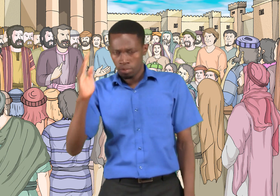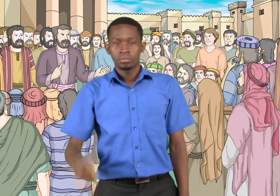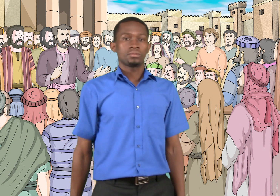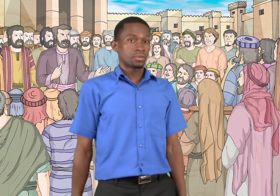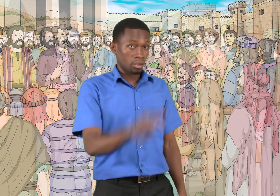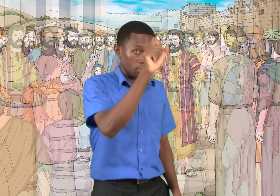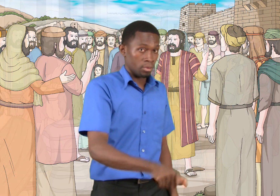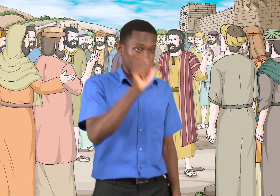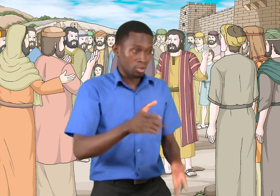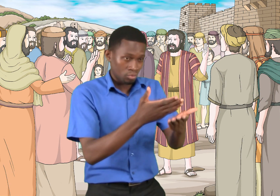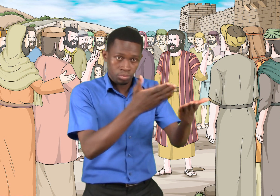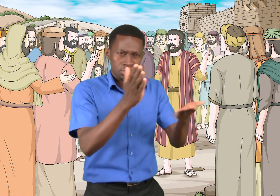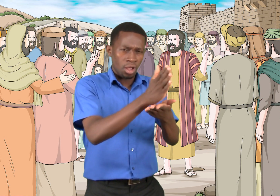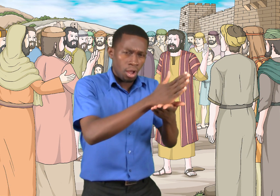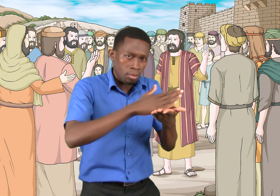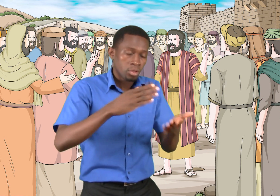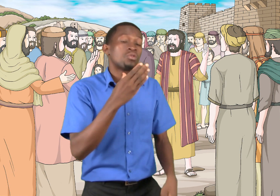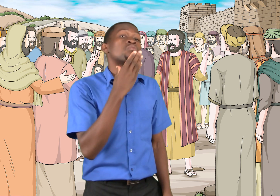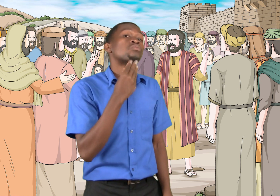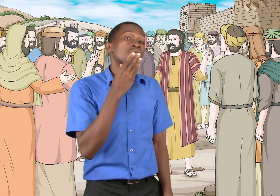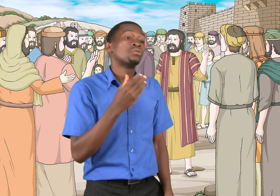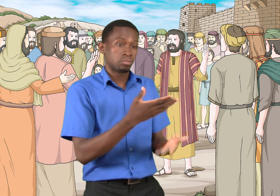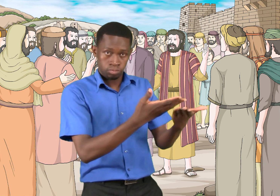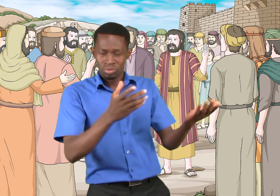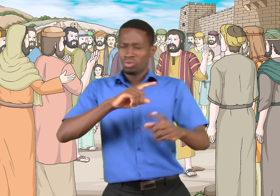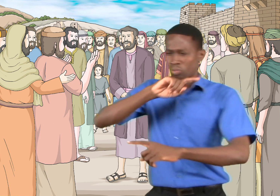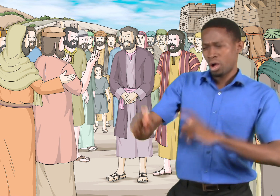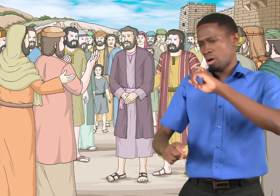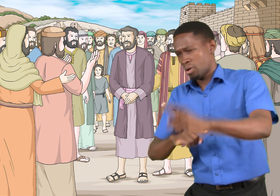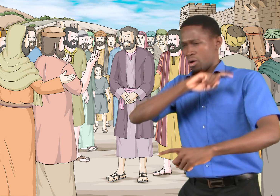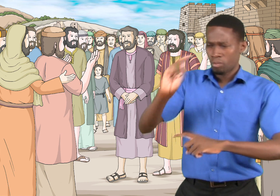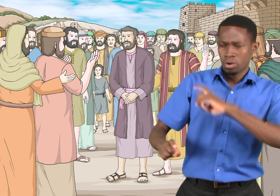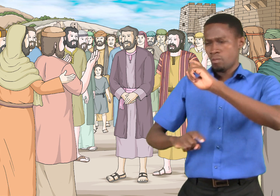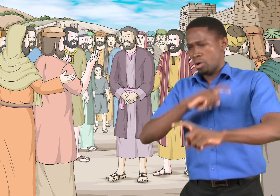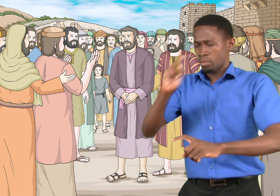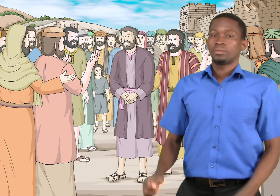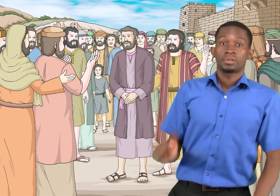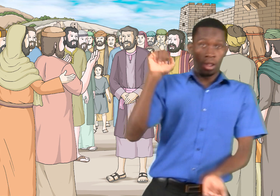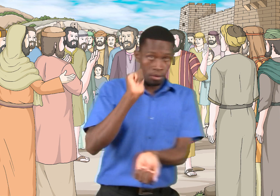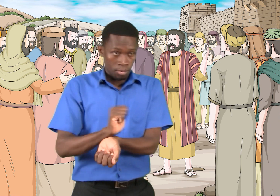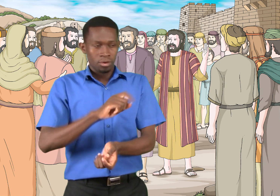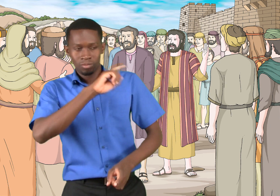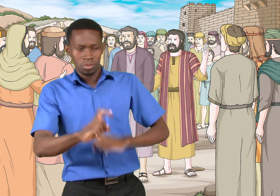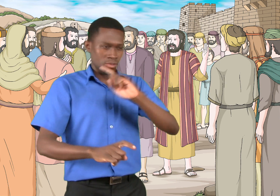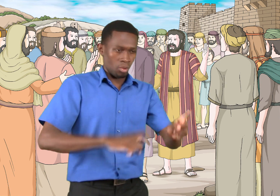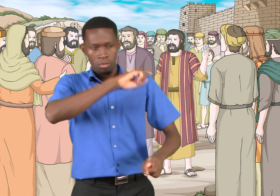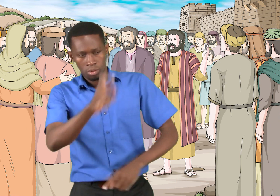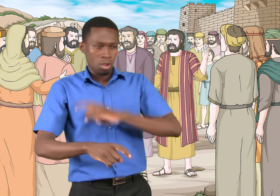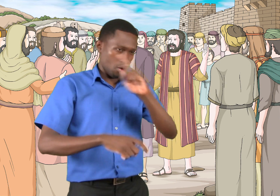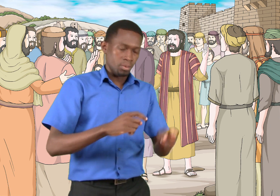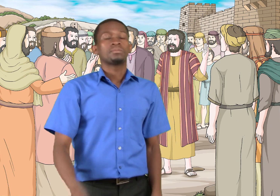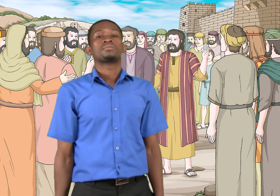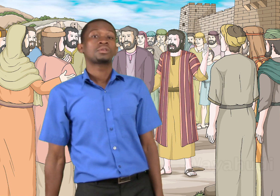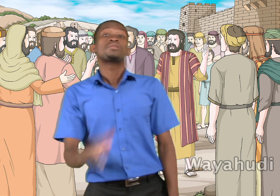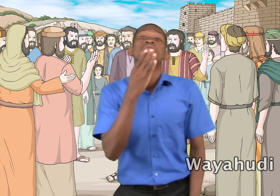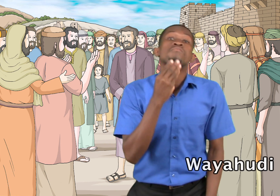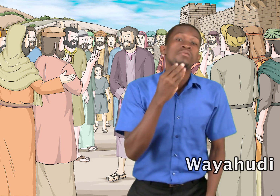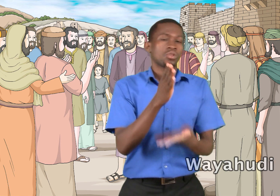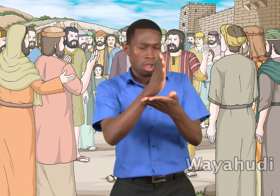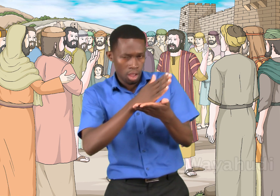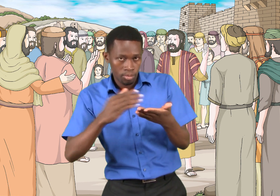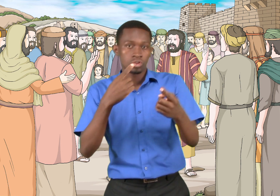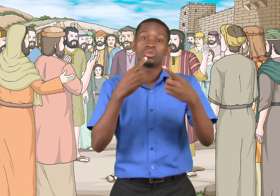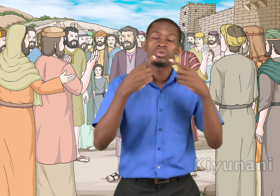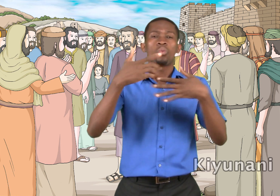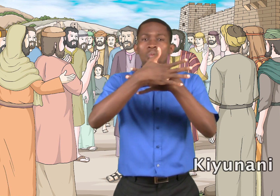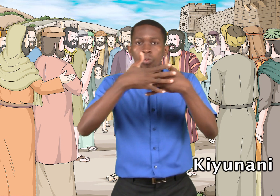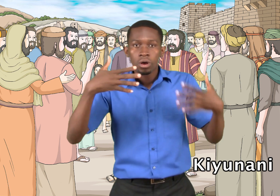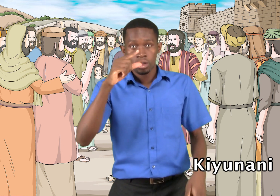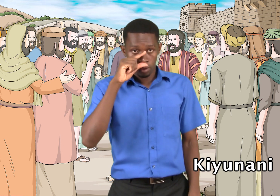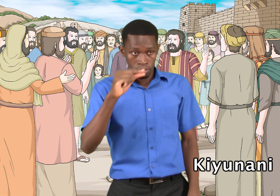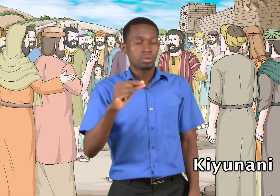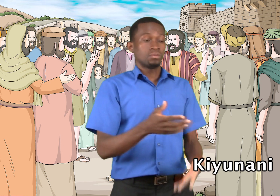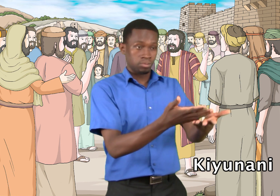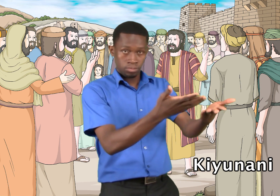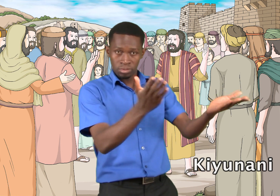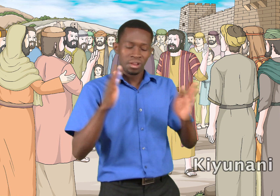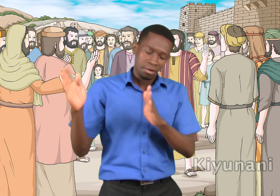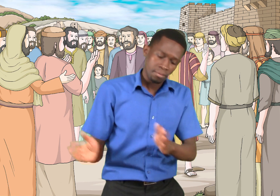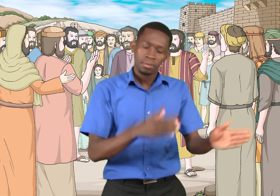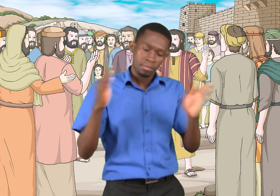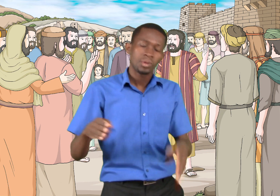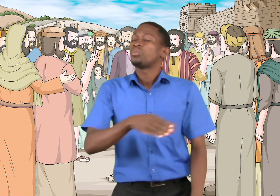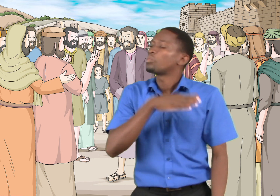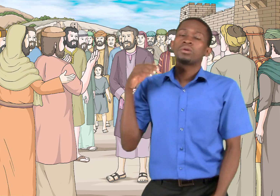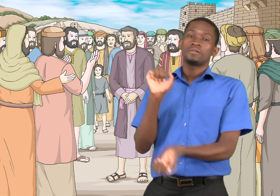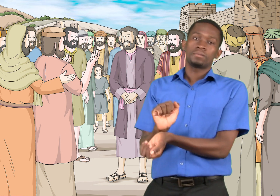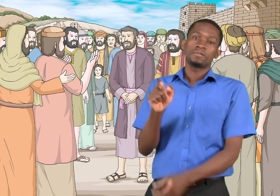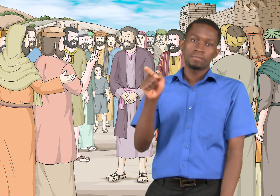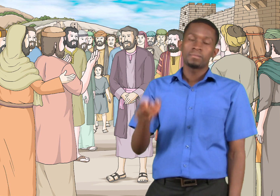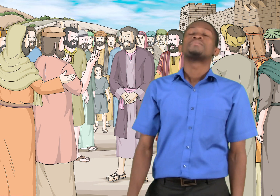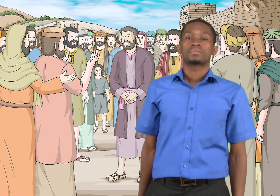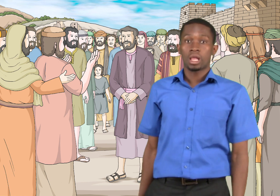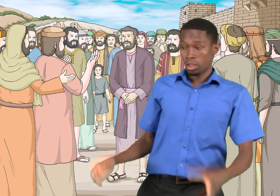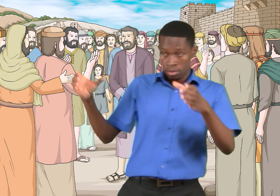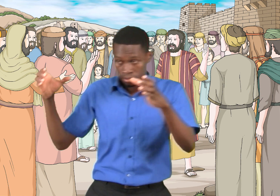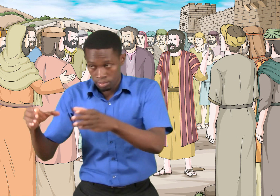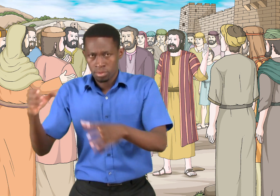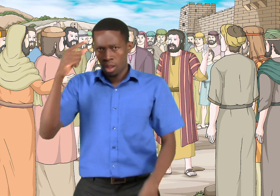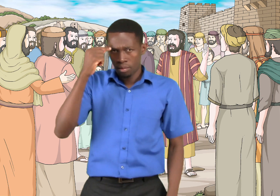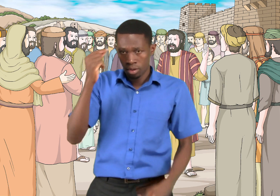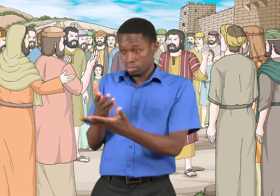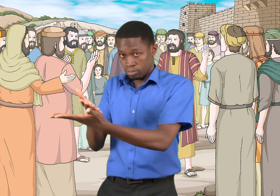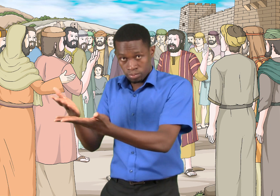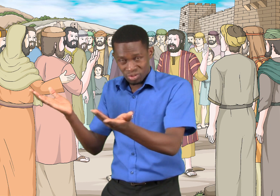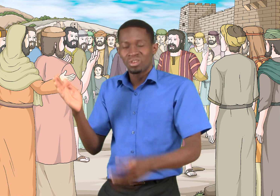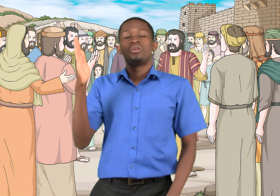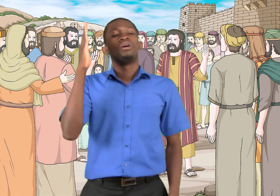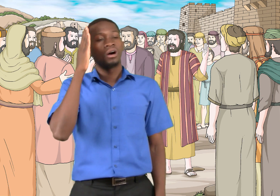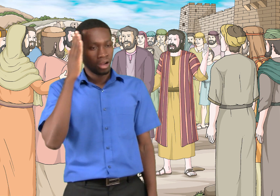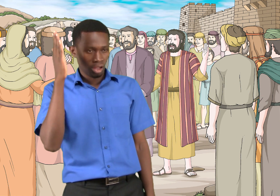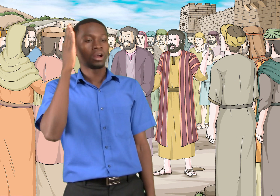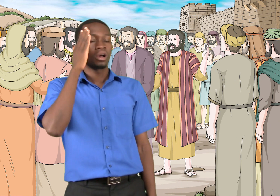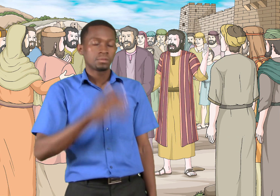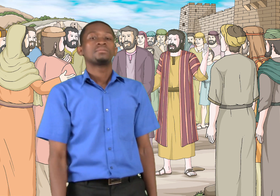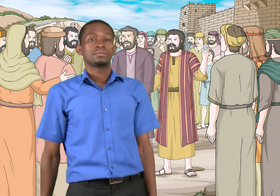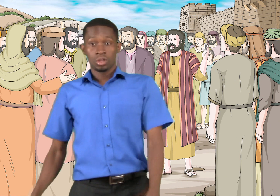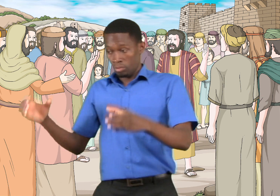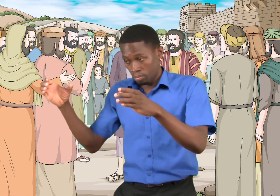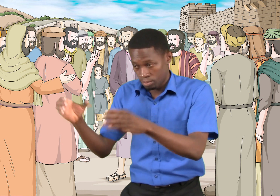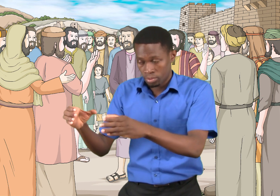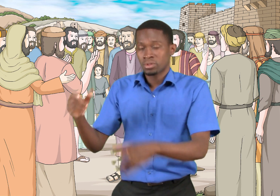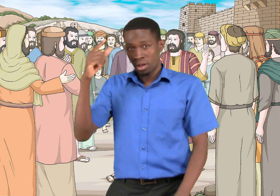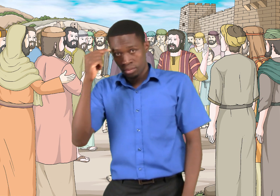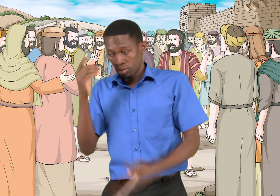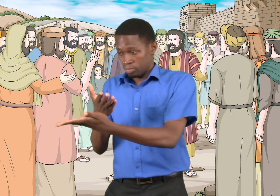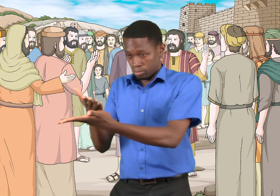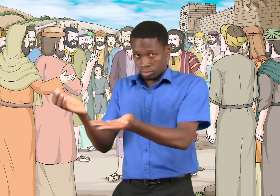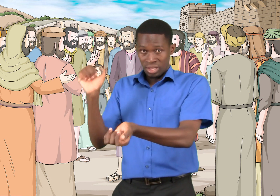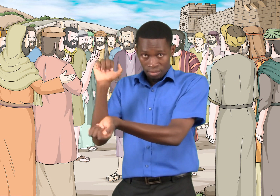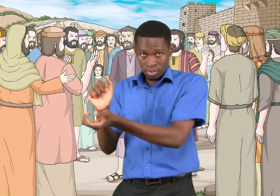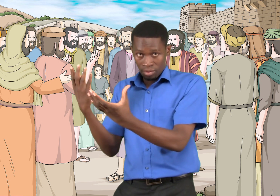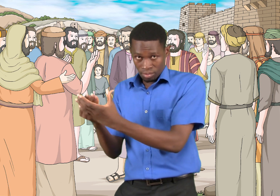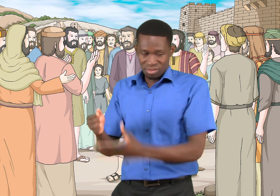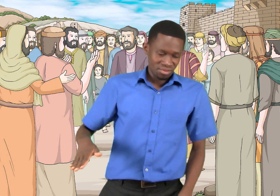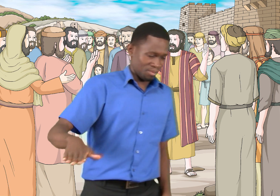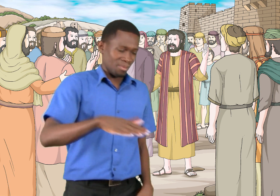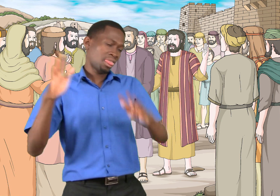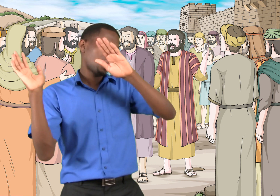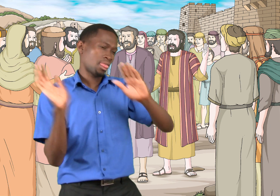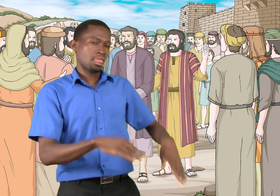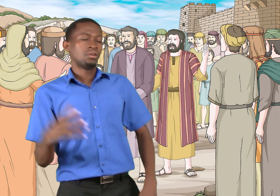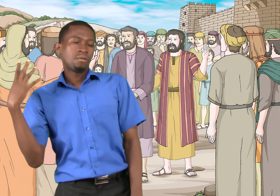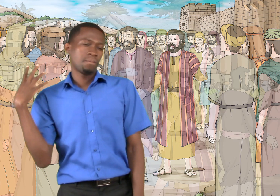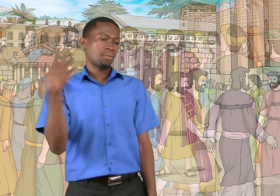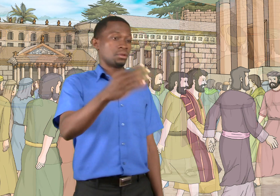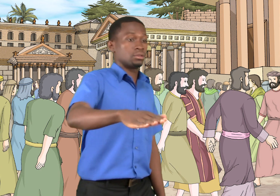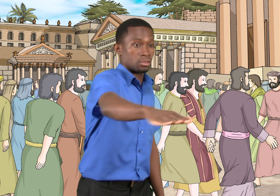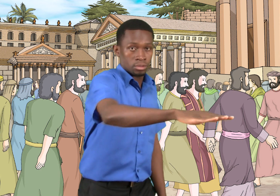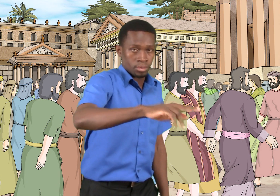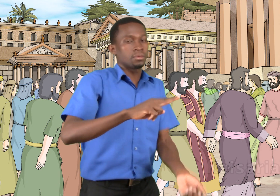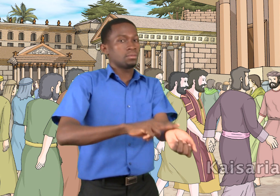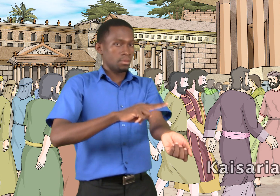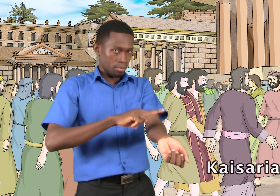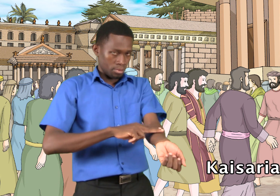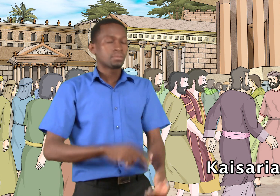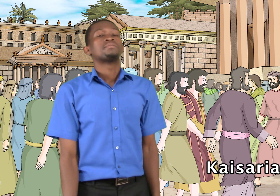He talked and debated with the Grecian Jews, but they tried to kill him.